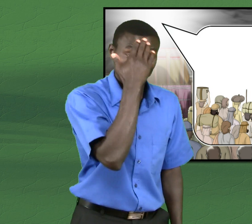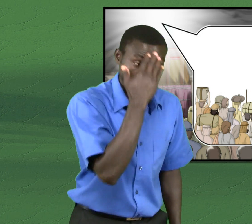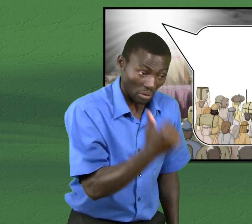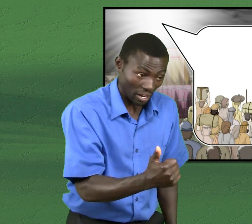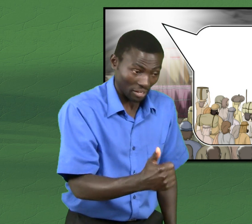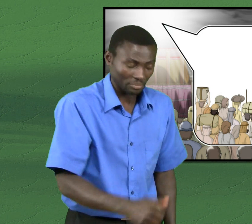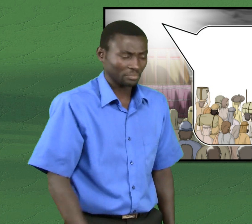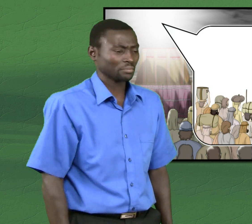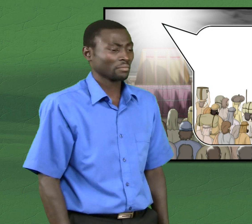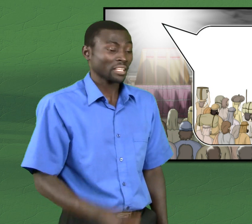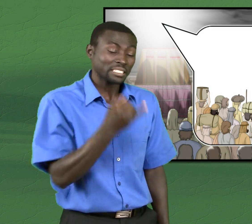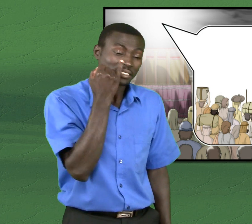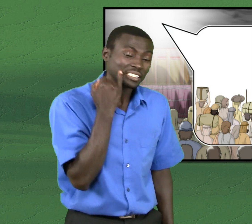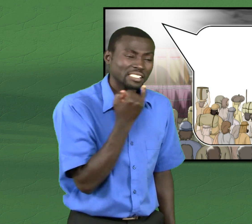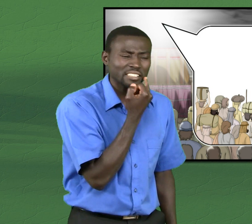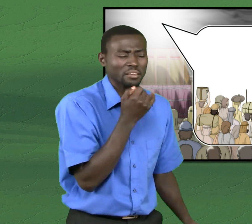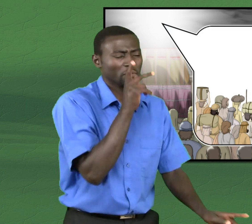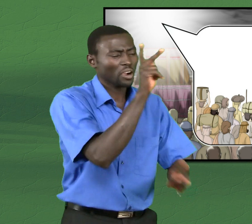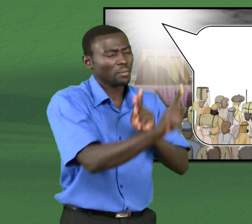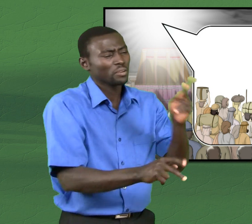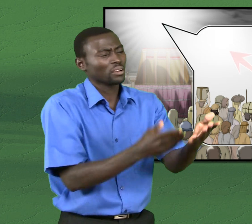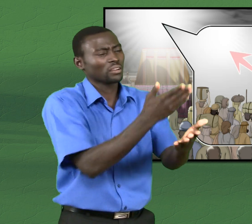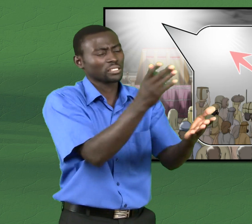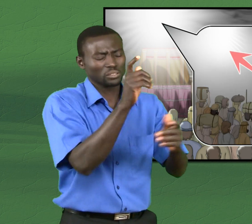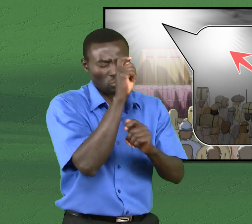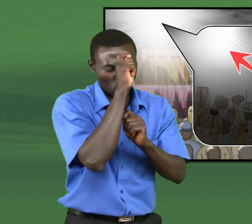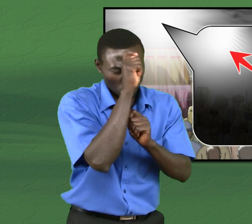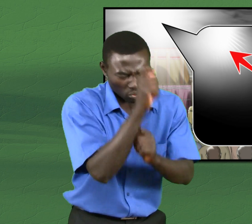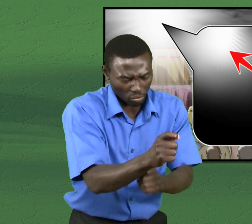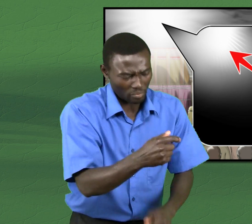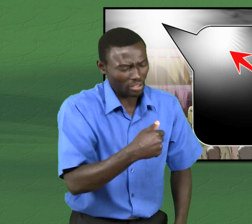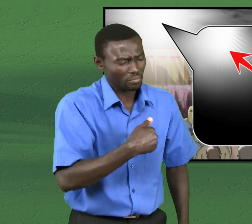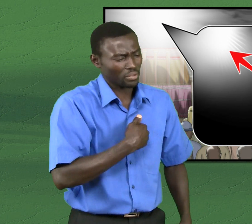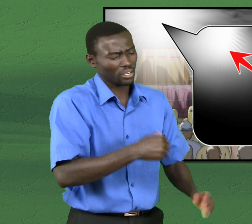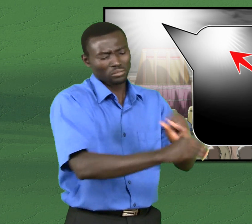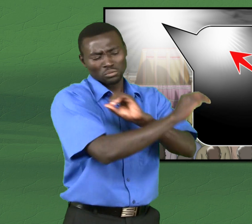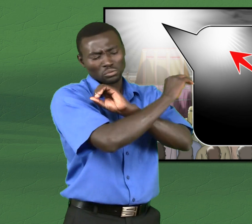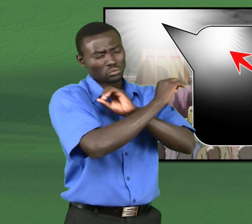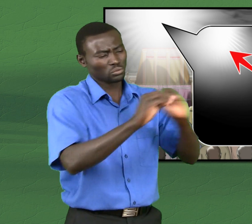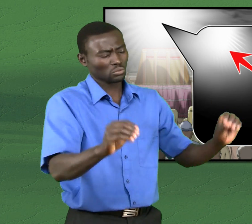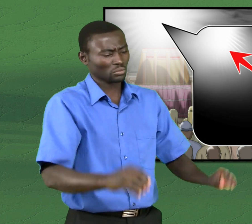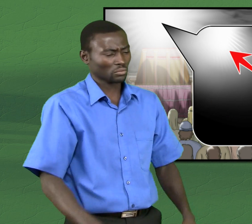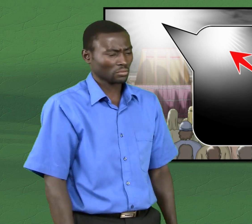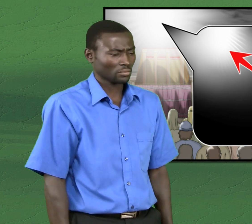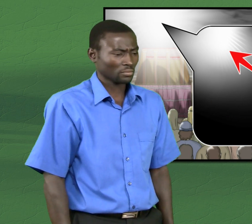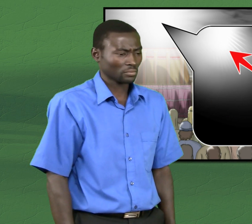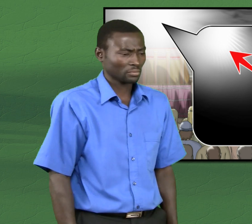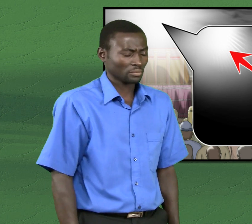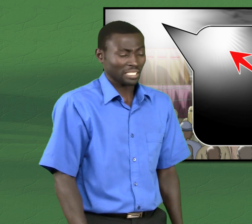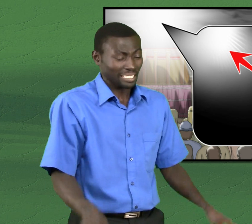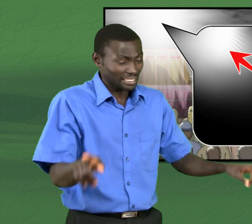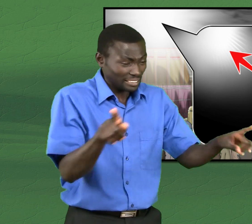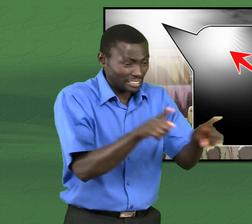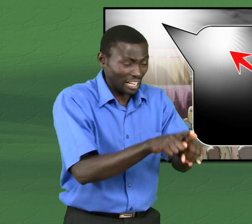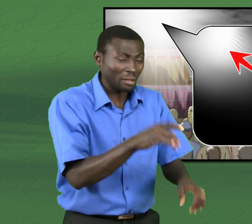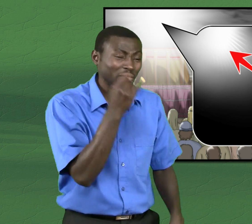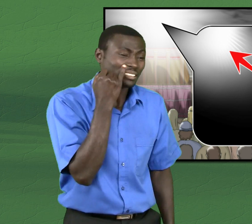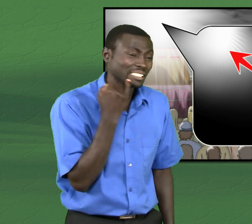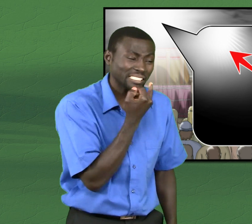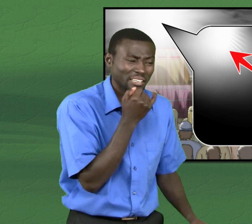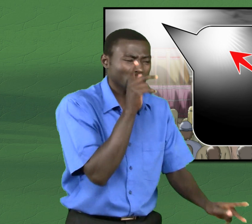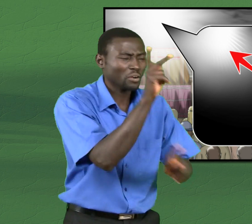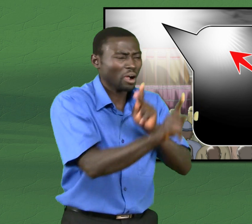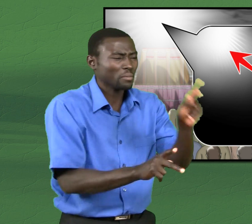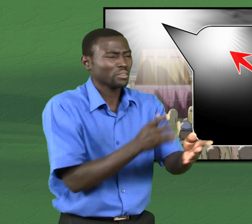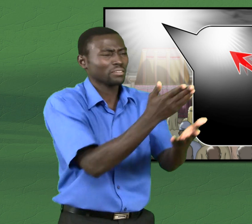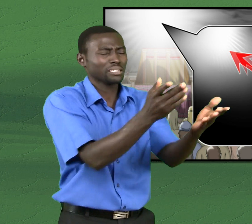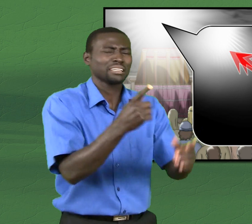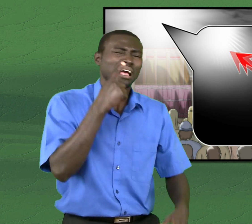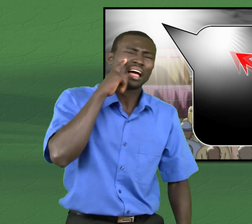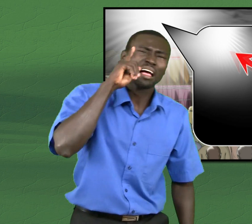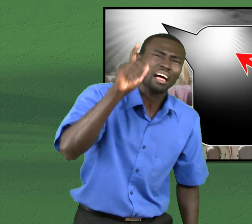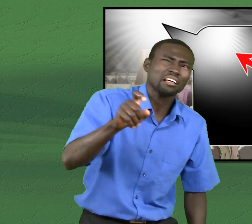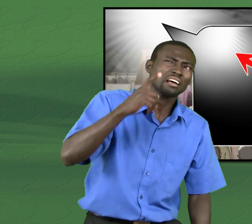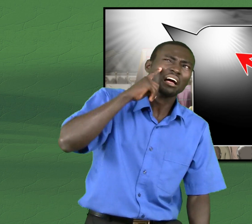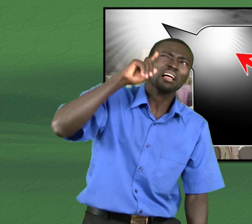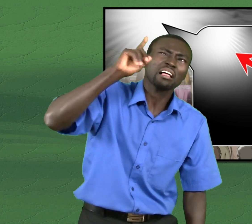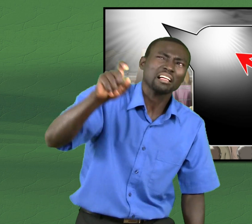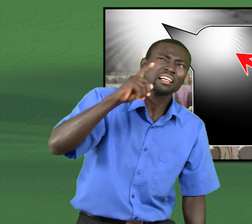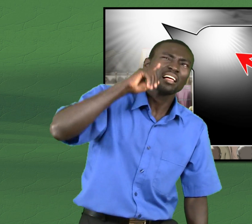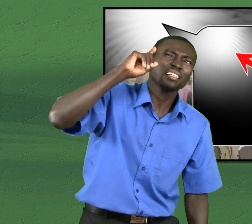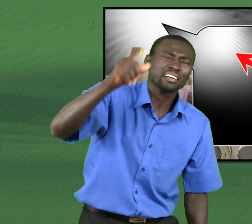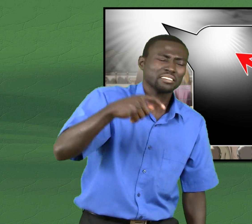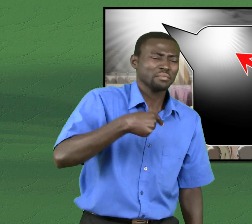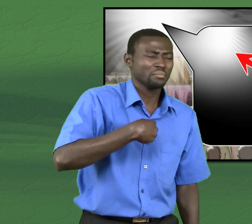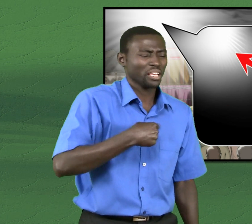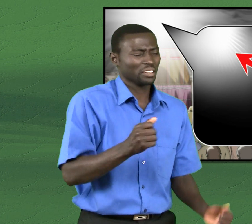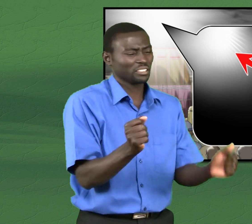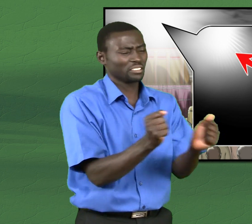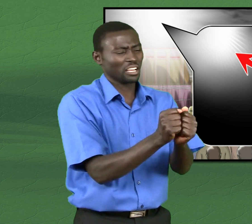None of those who have treated Me with contempt will see it.